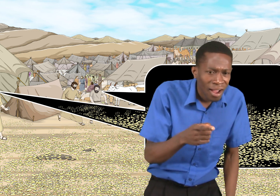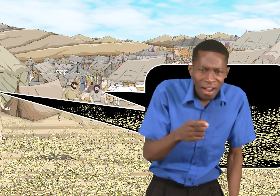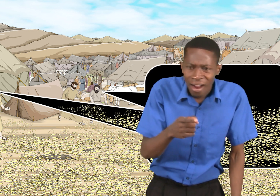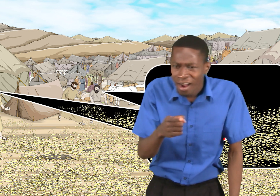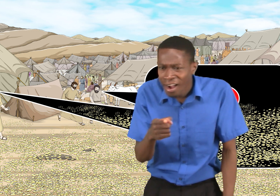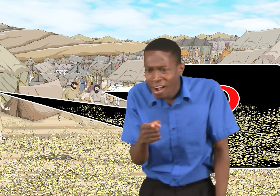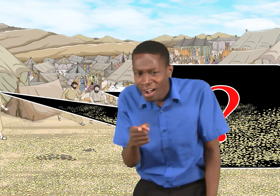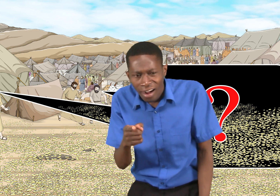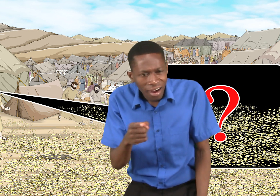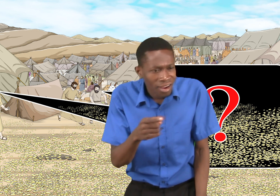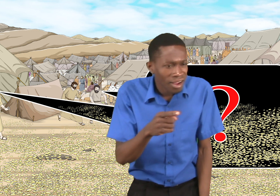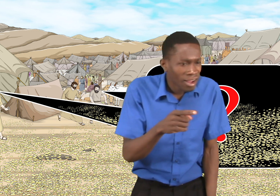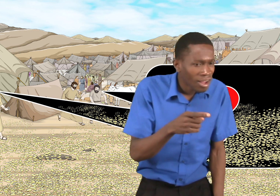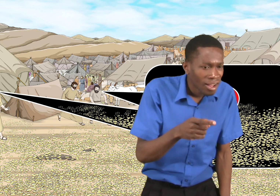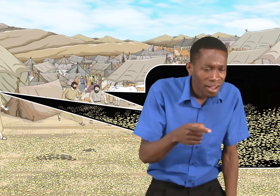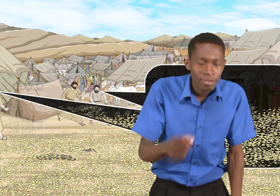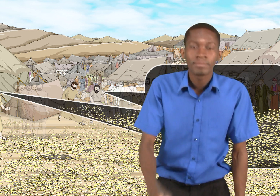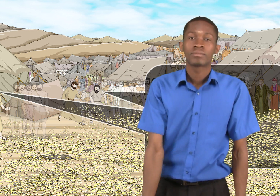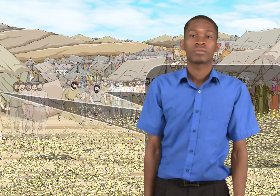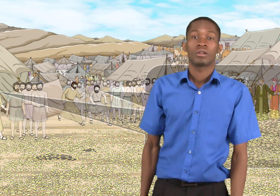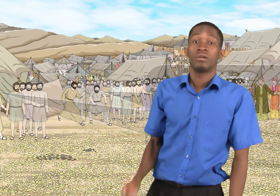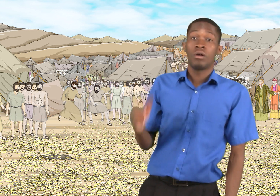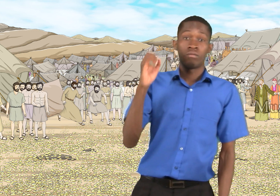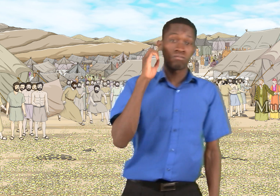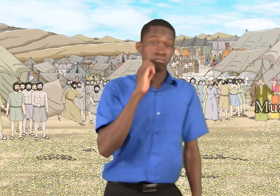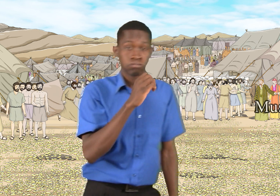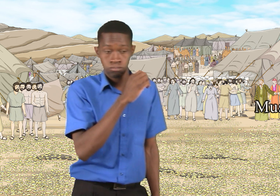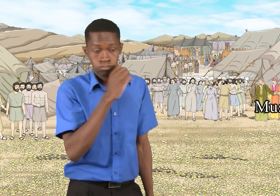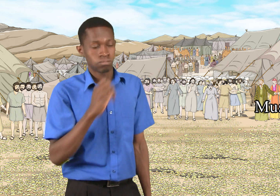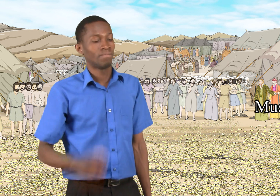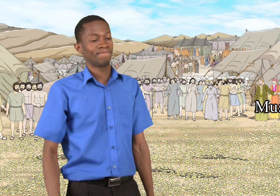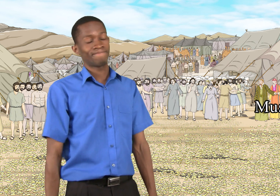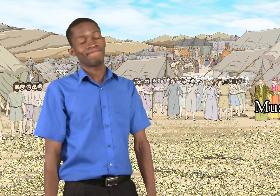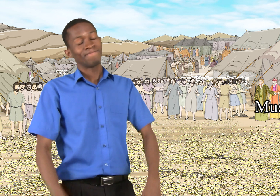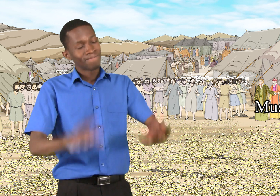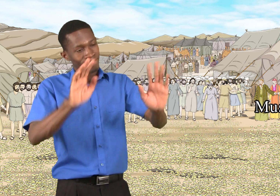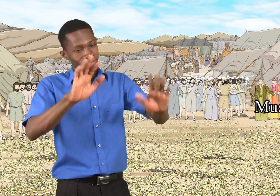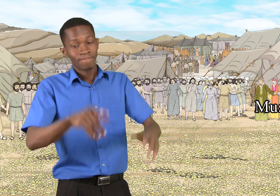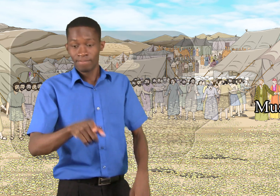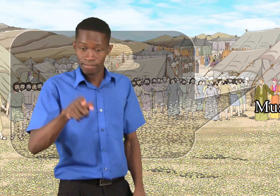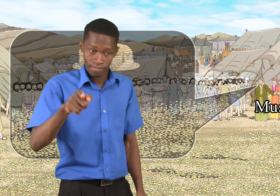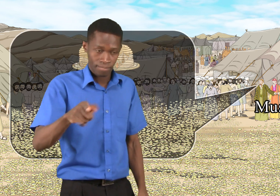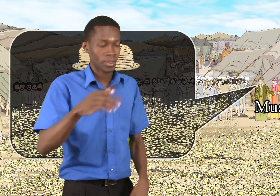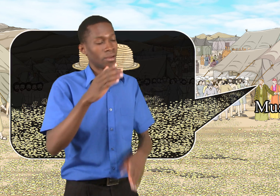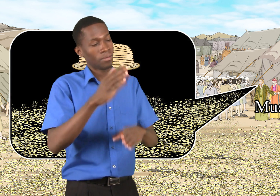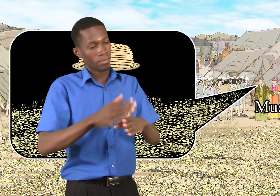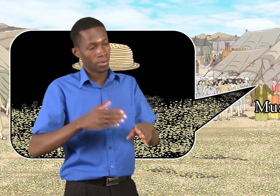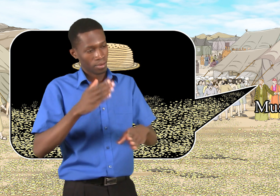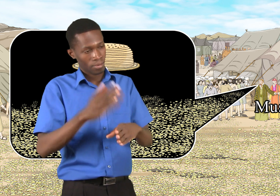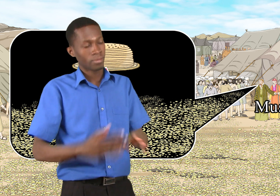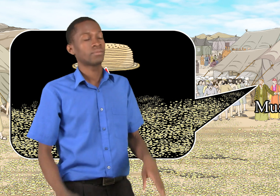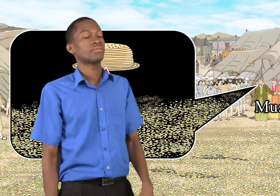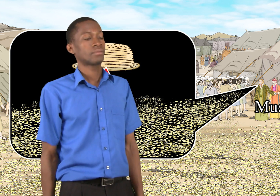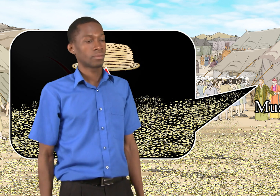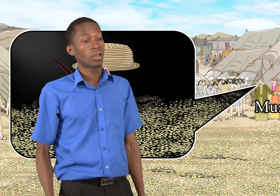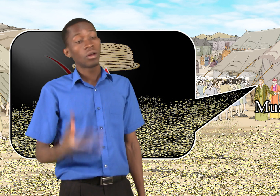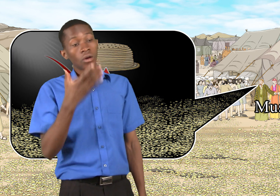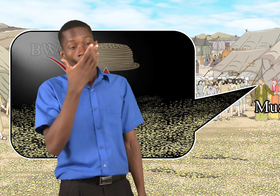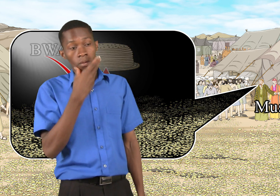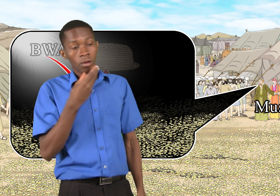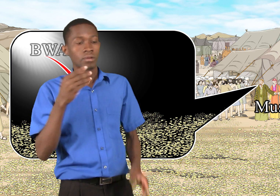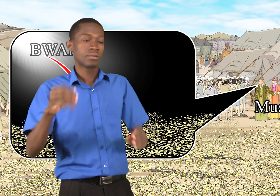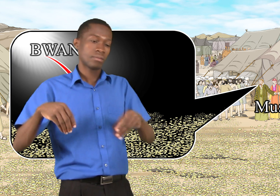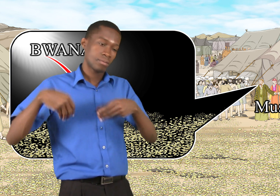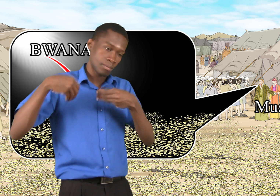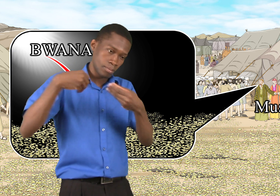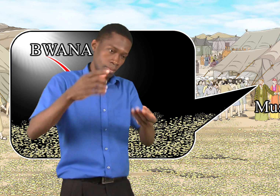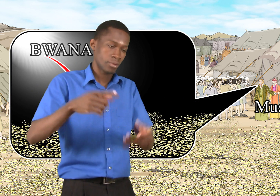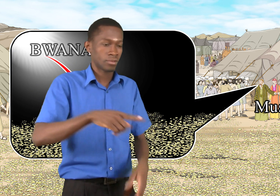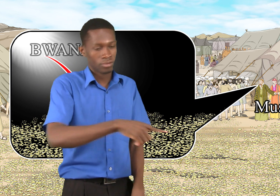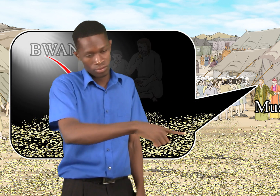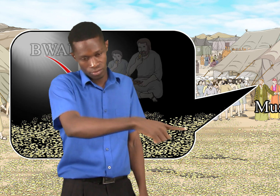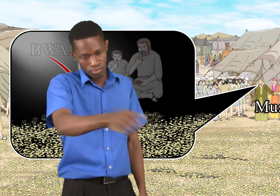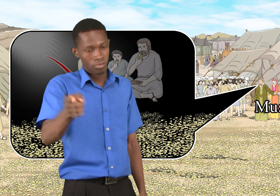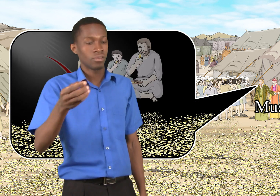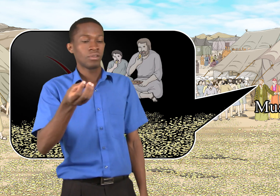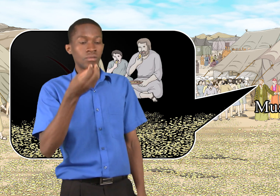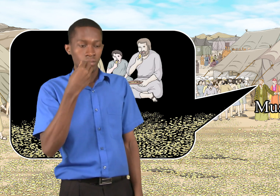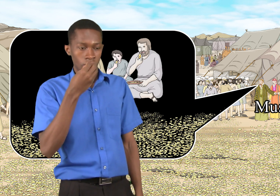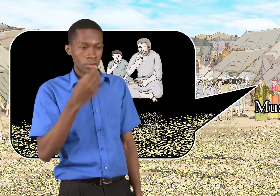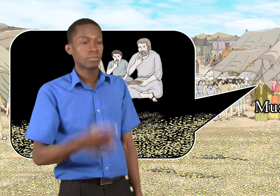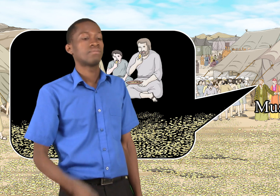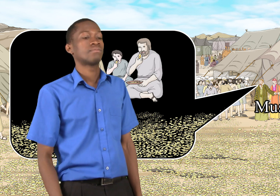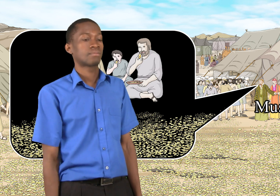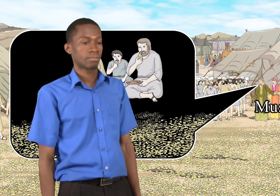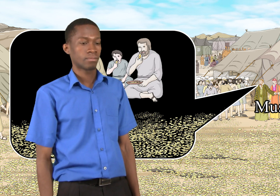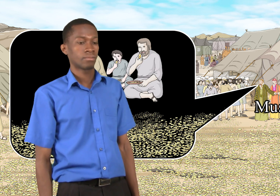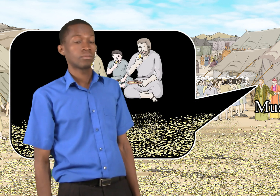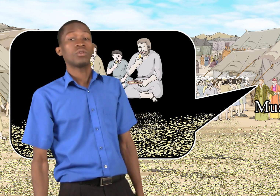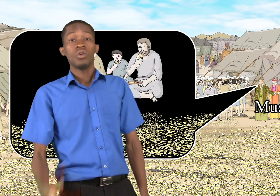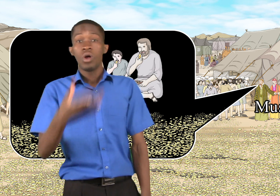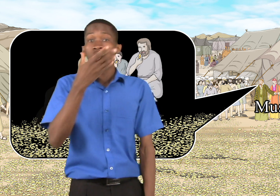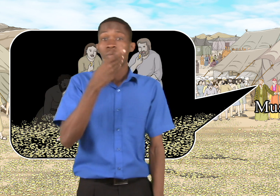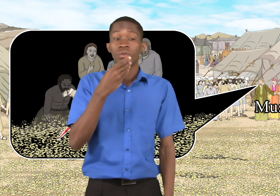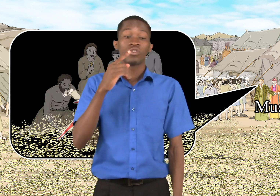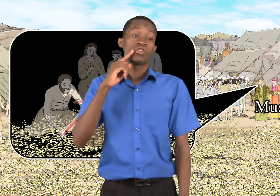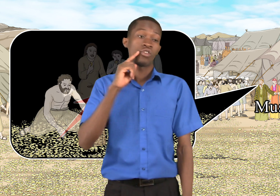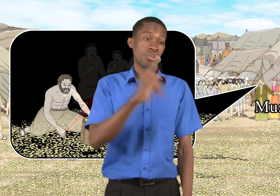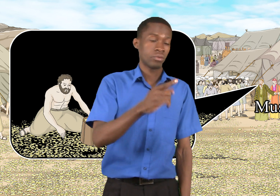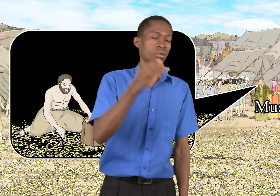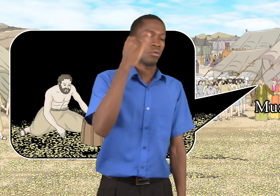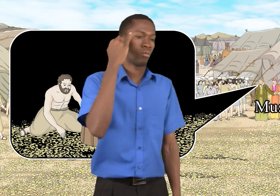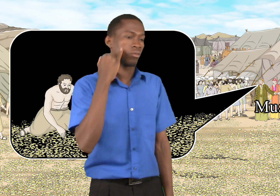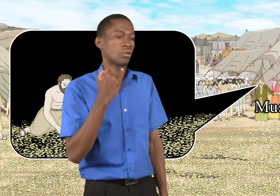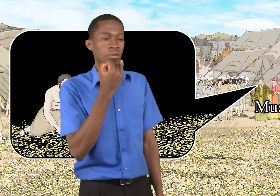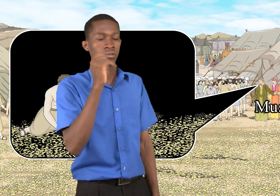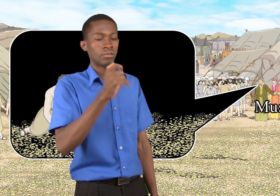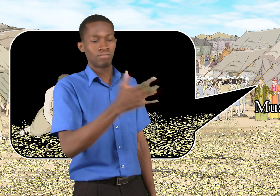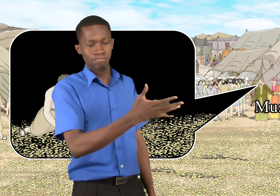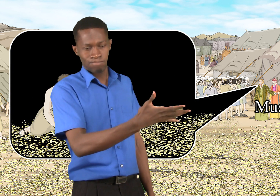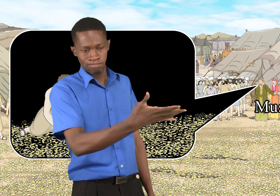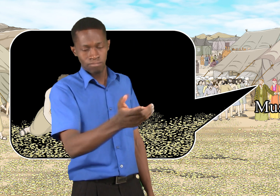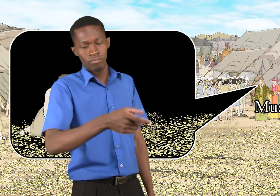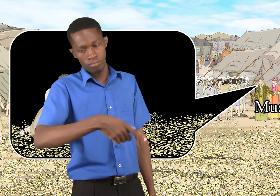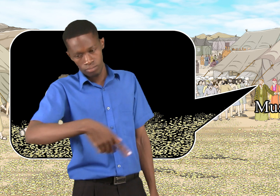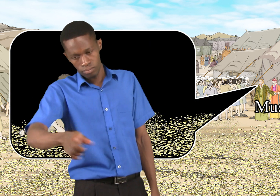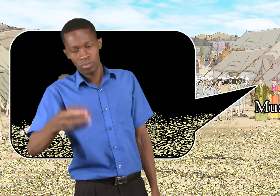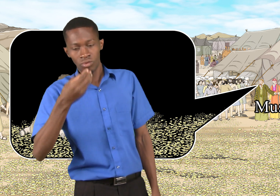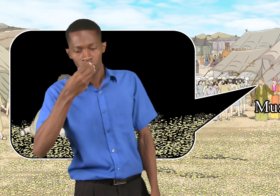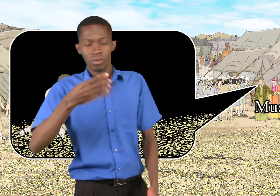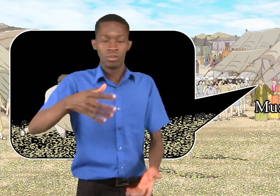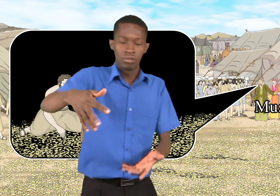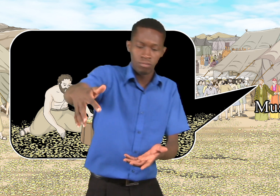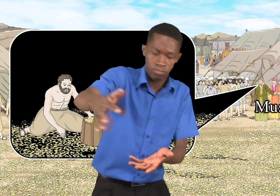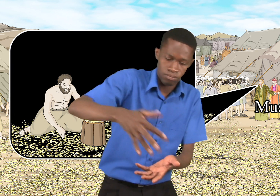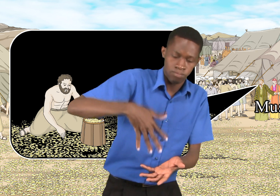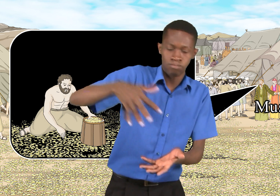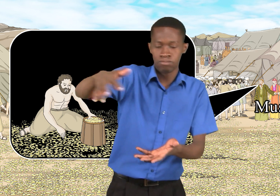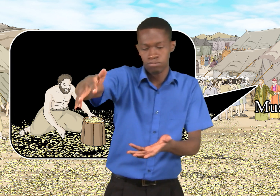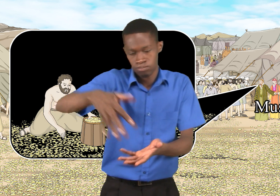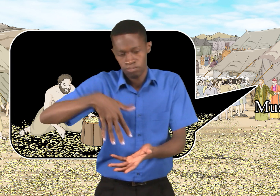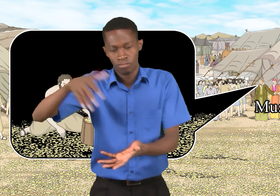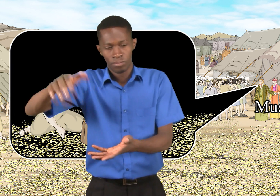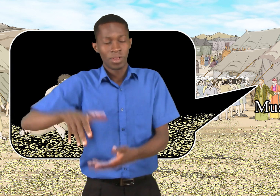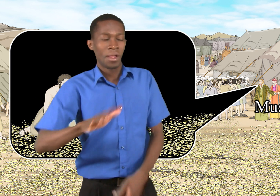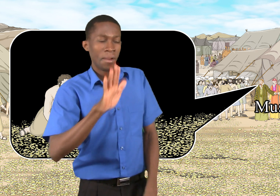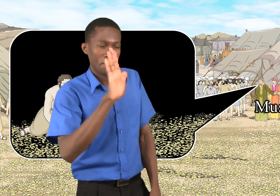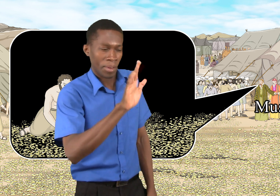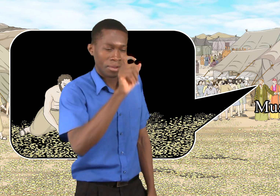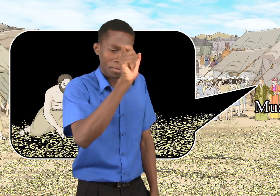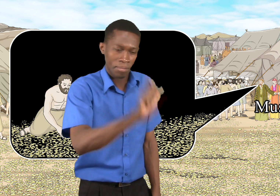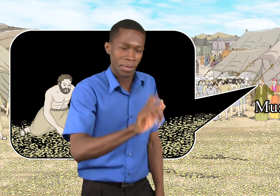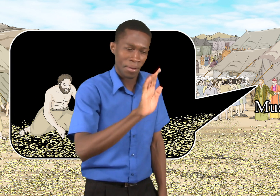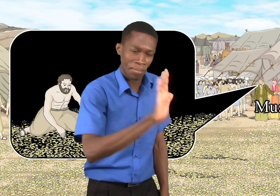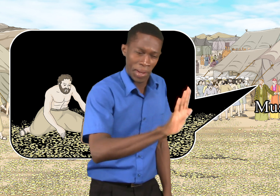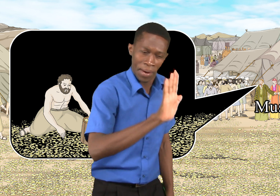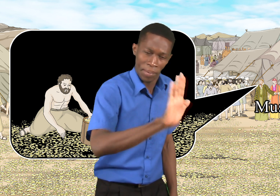So Moses told them, “It is the bread that the LORD has given you to eat. This is what the LORD has commanded: ‘Each one is to gather as much as he needs.